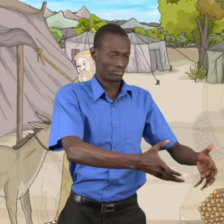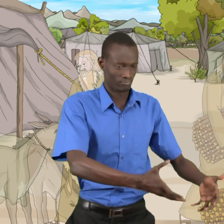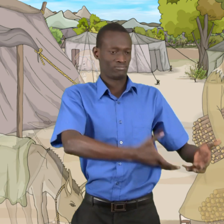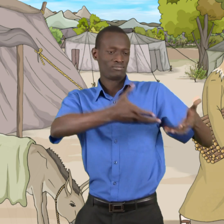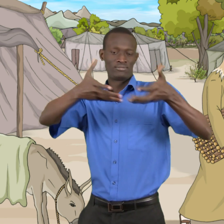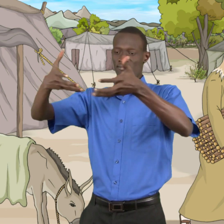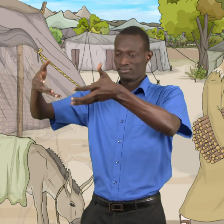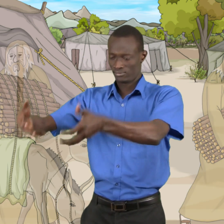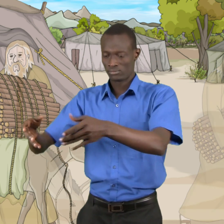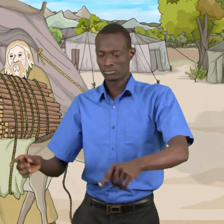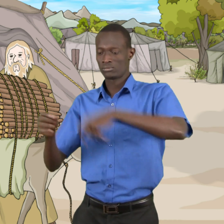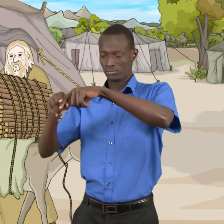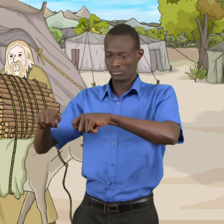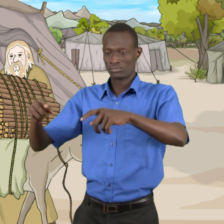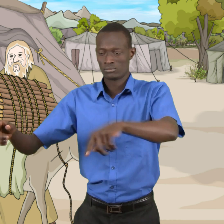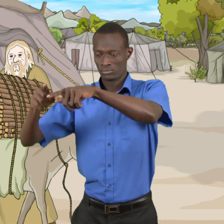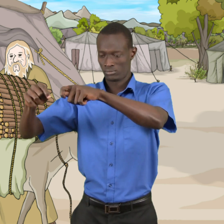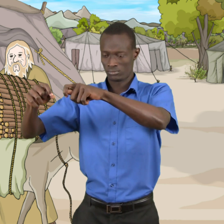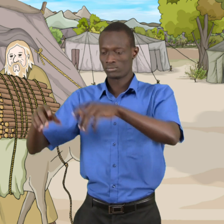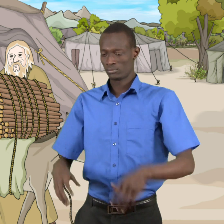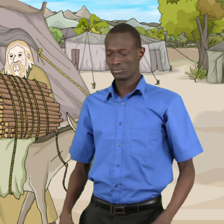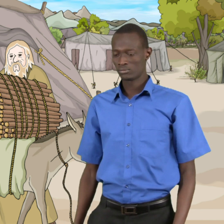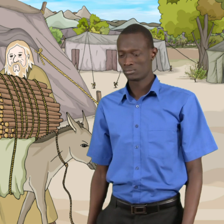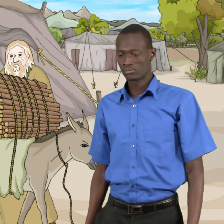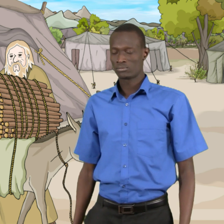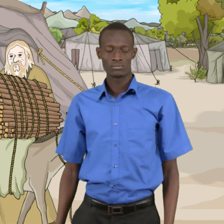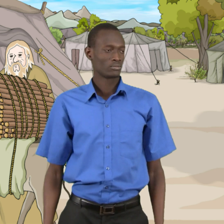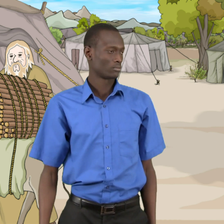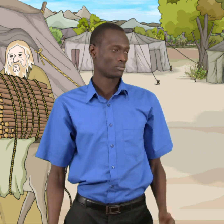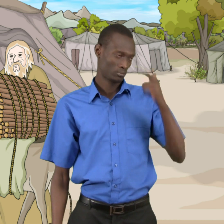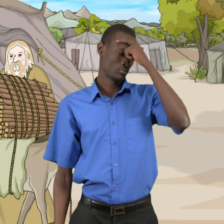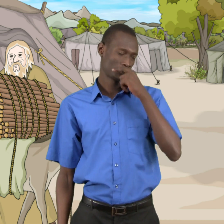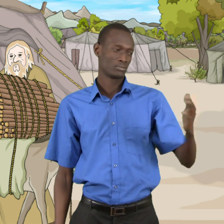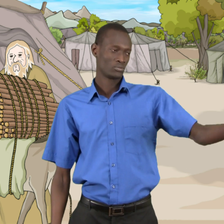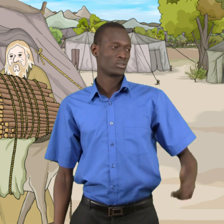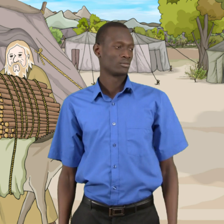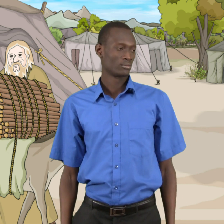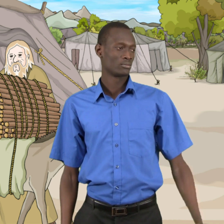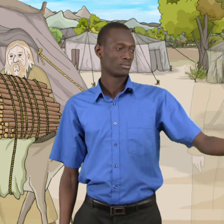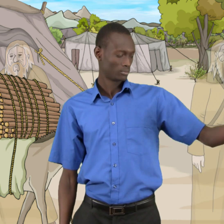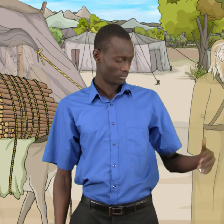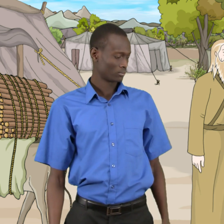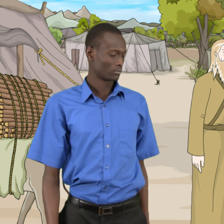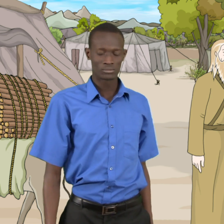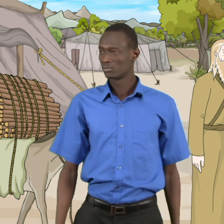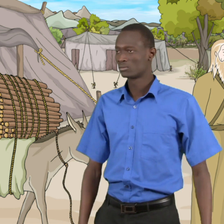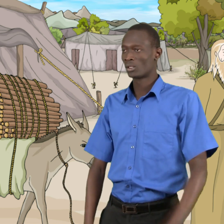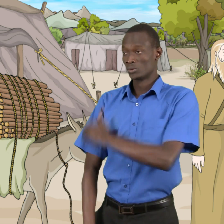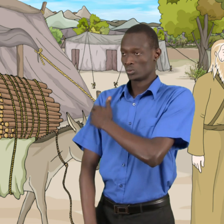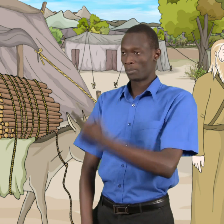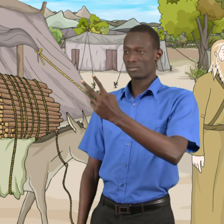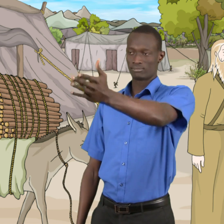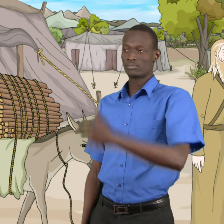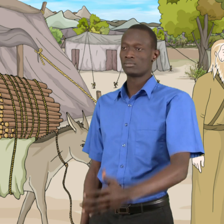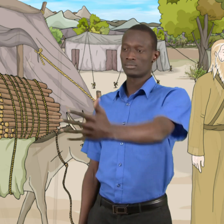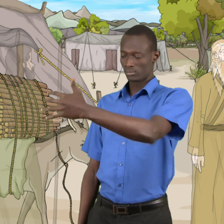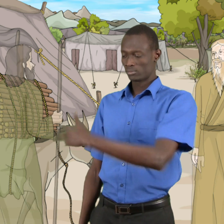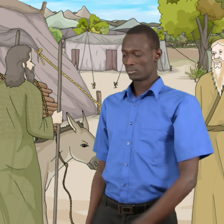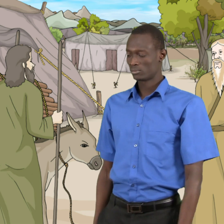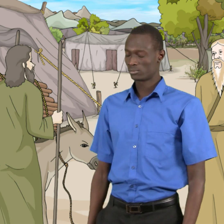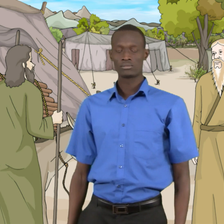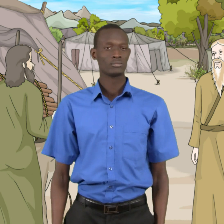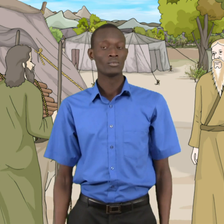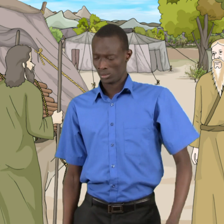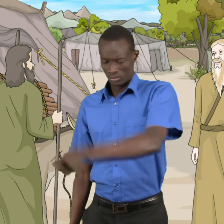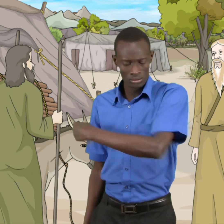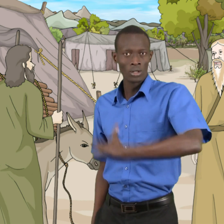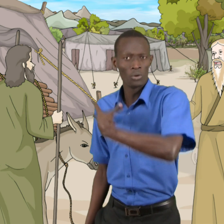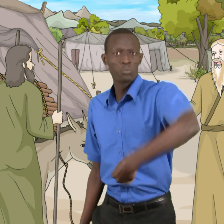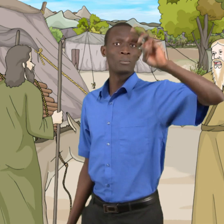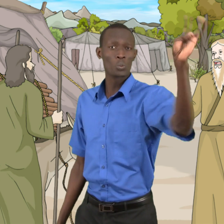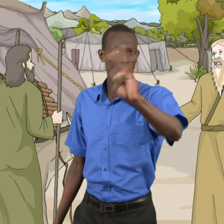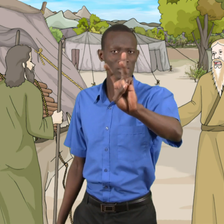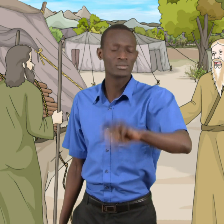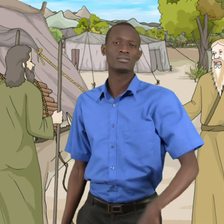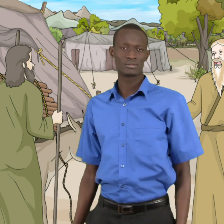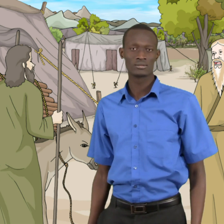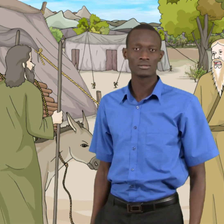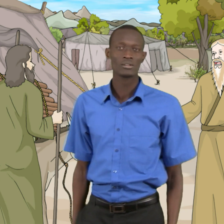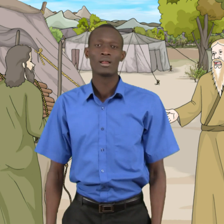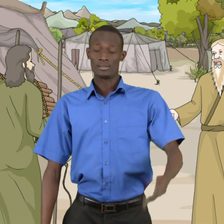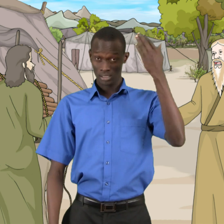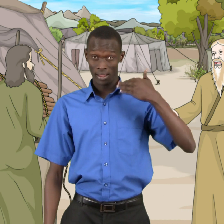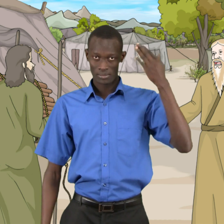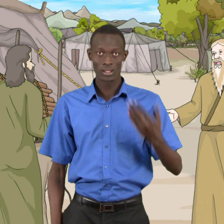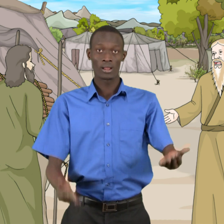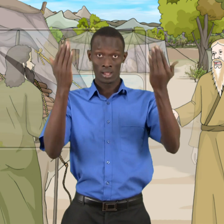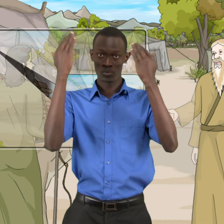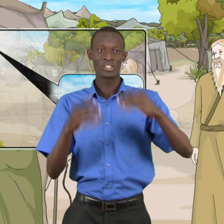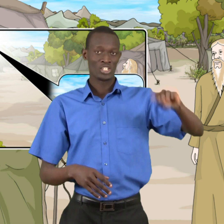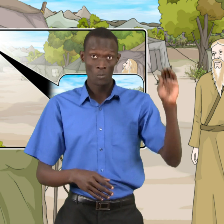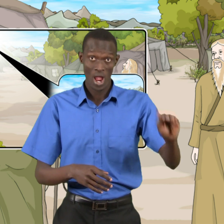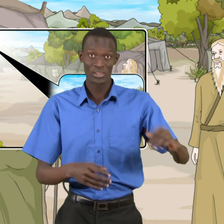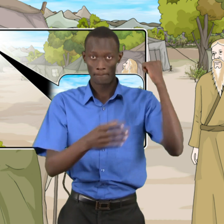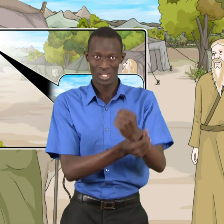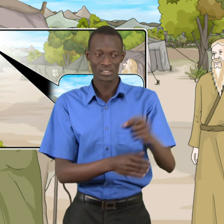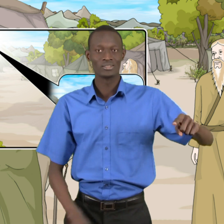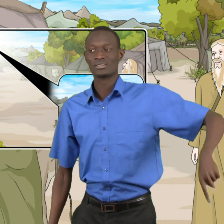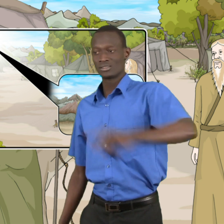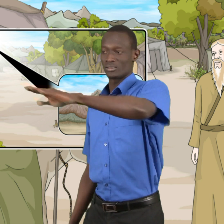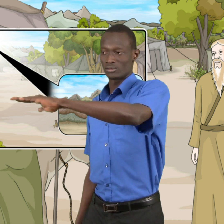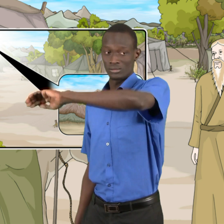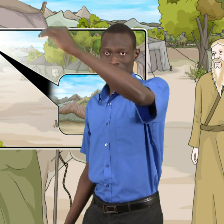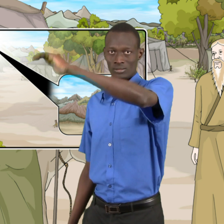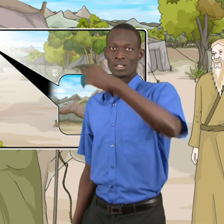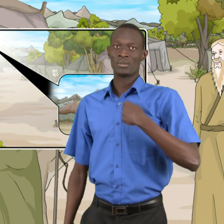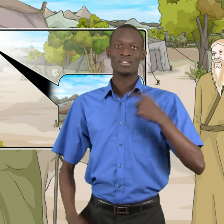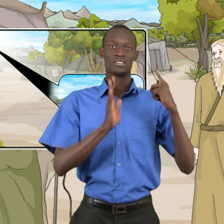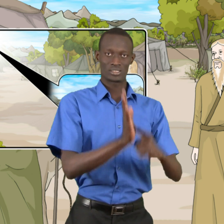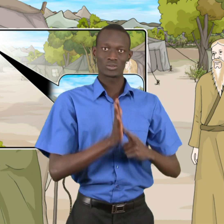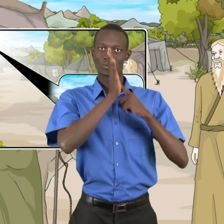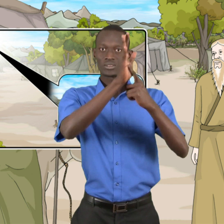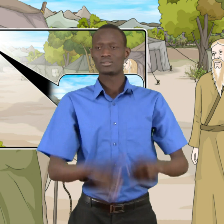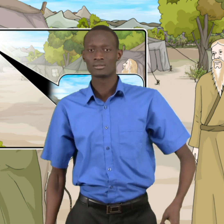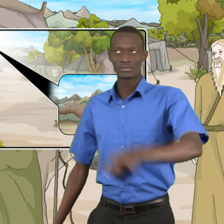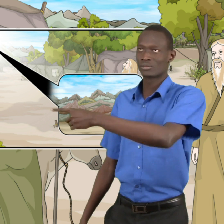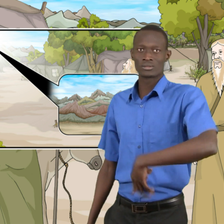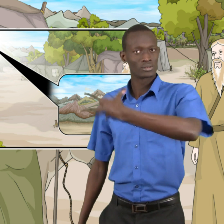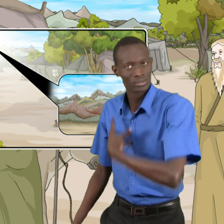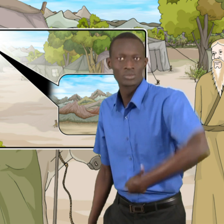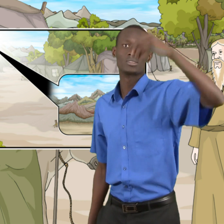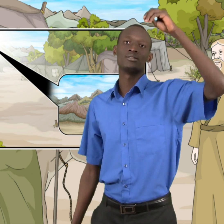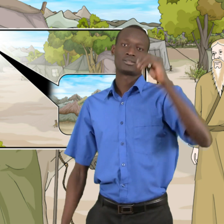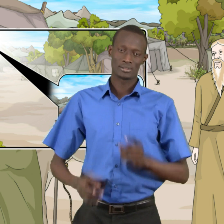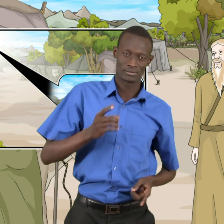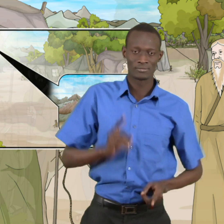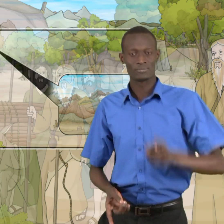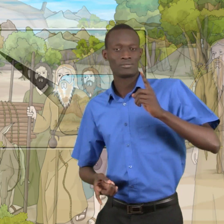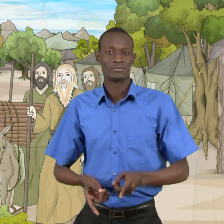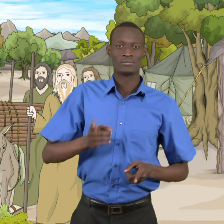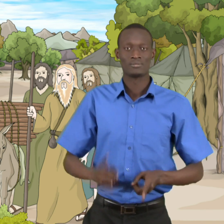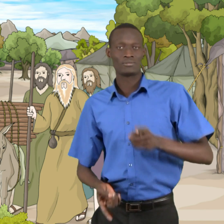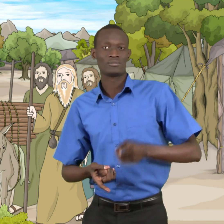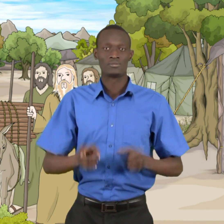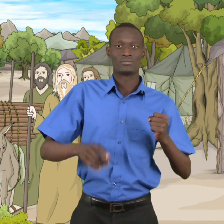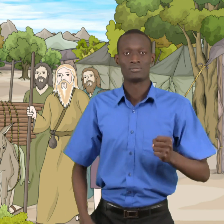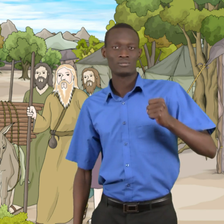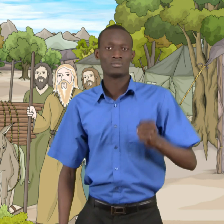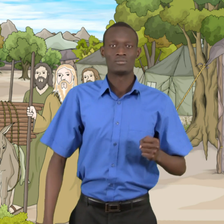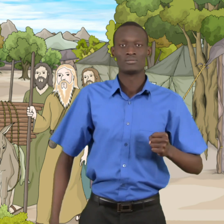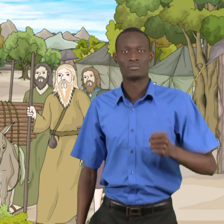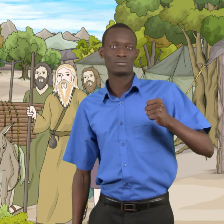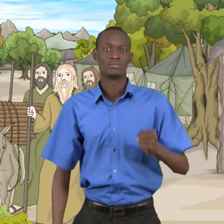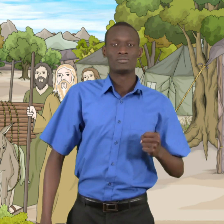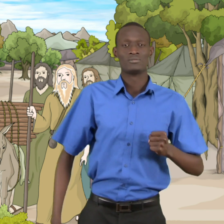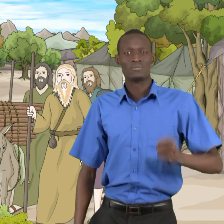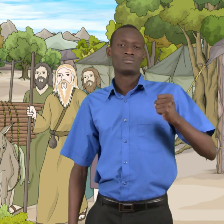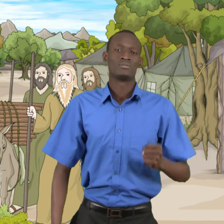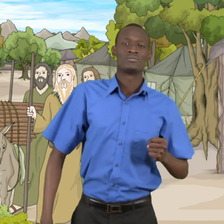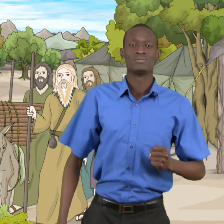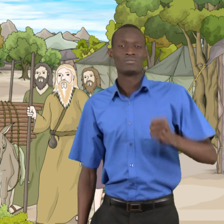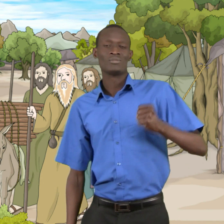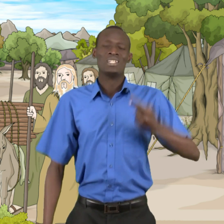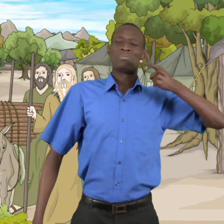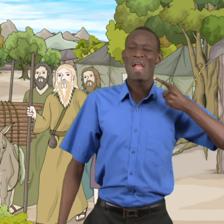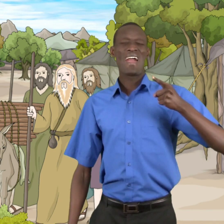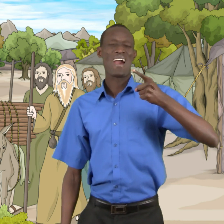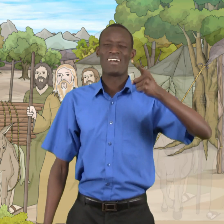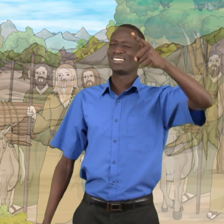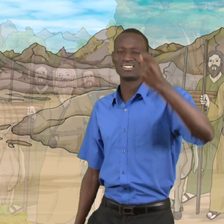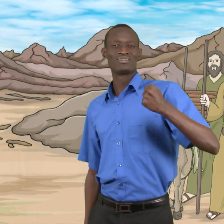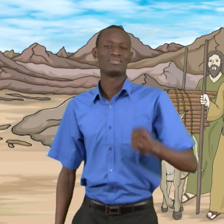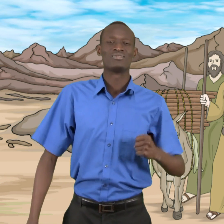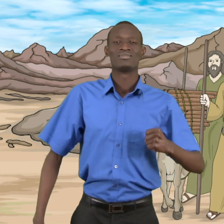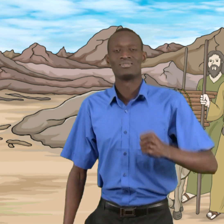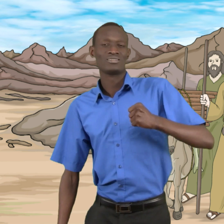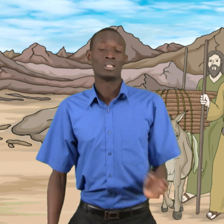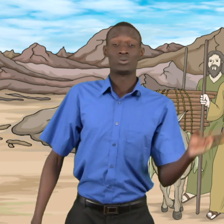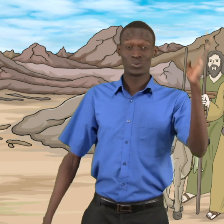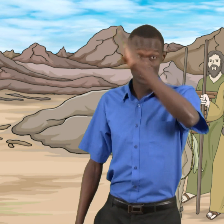He split the wood for a burnt offering and set out for the place God had designated.